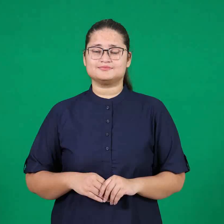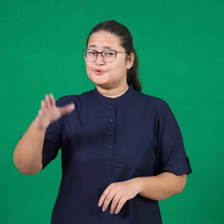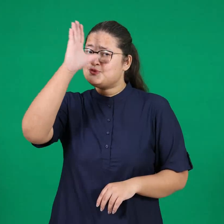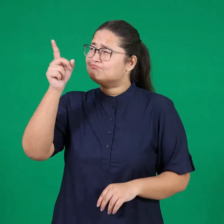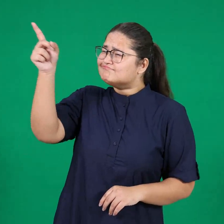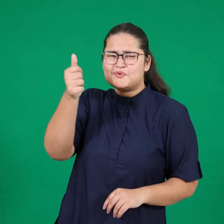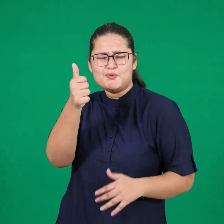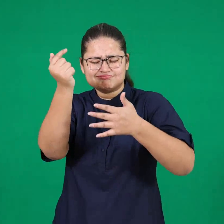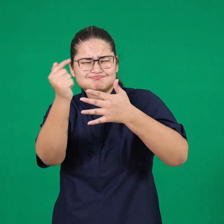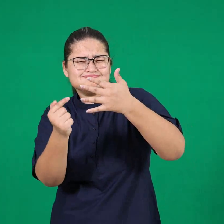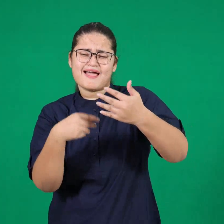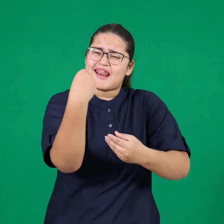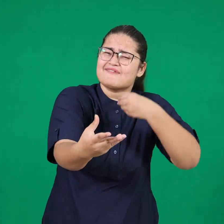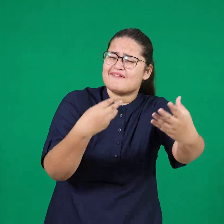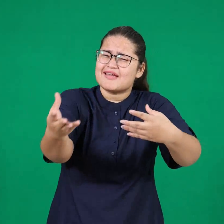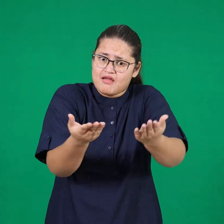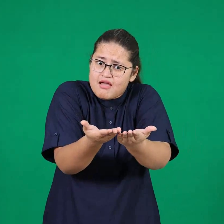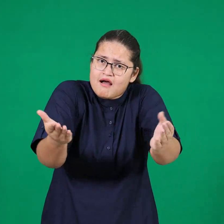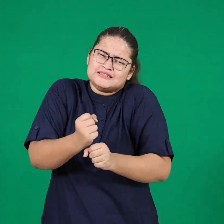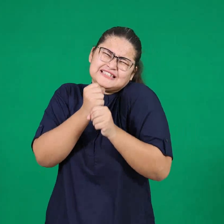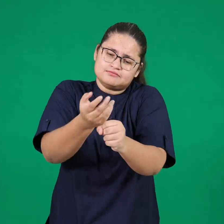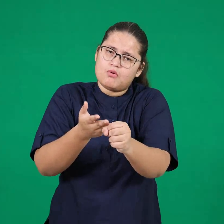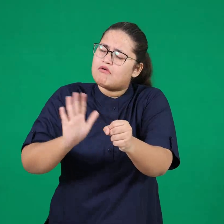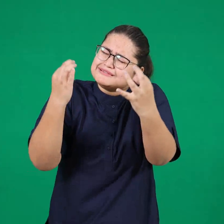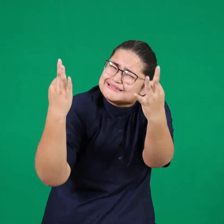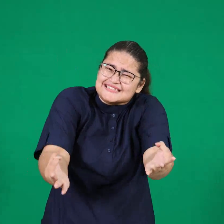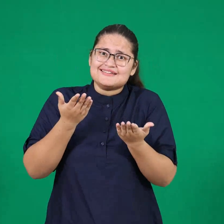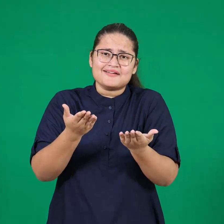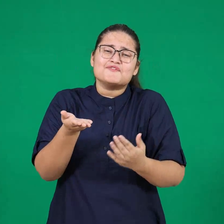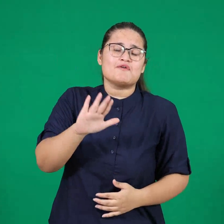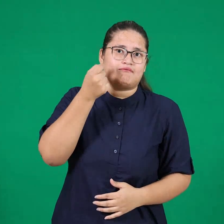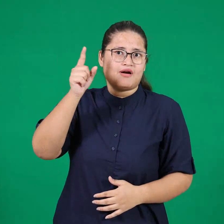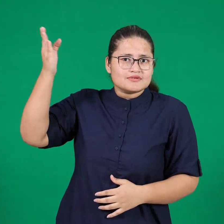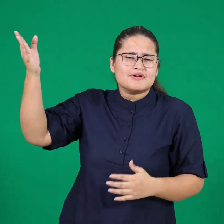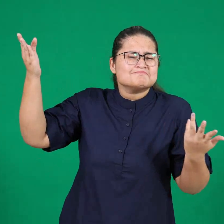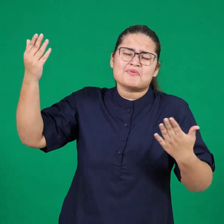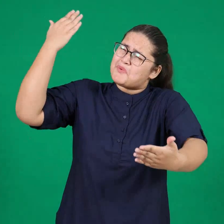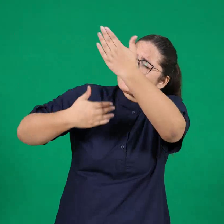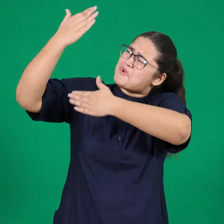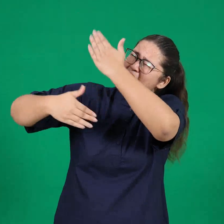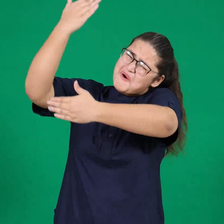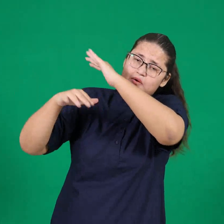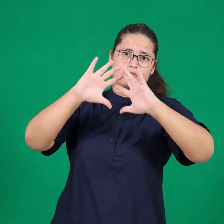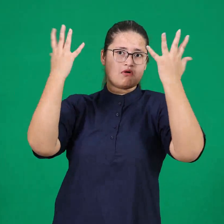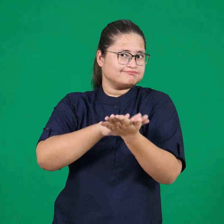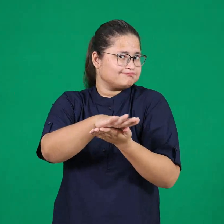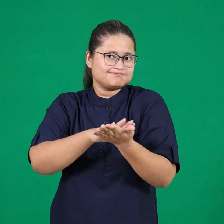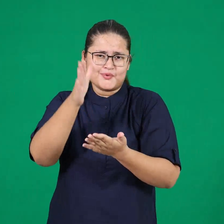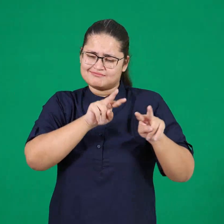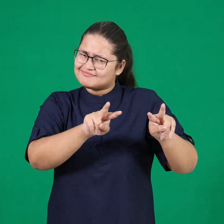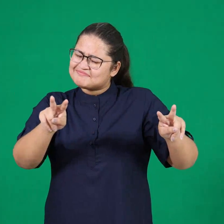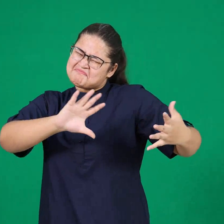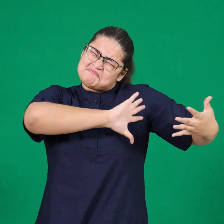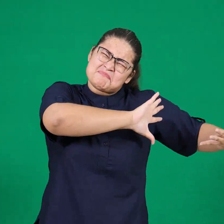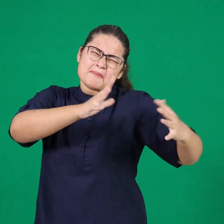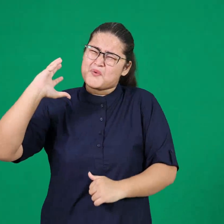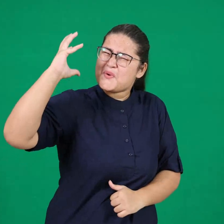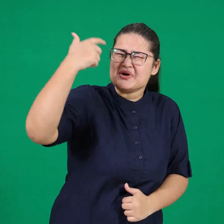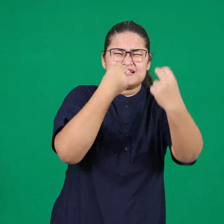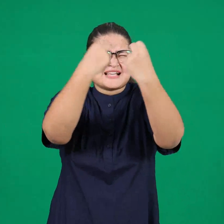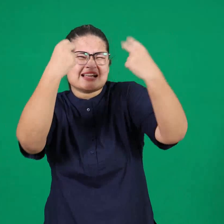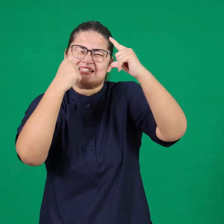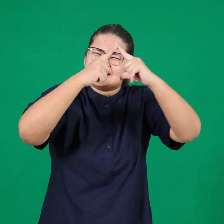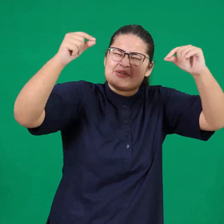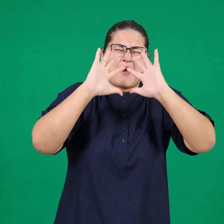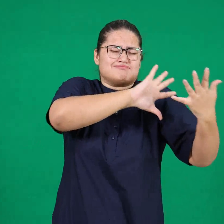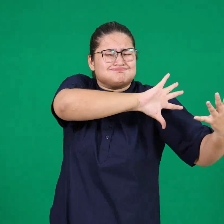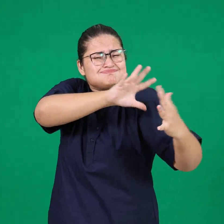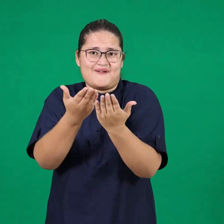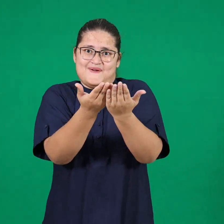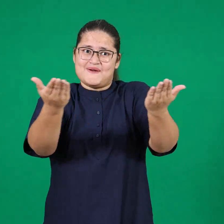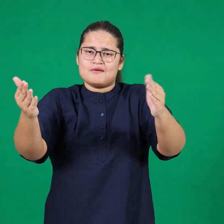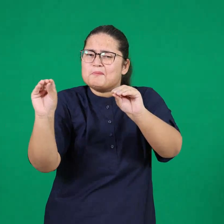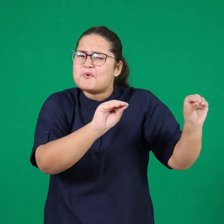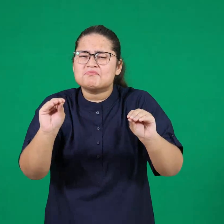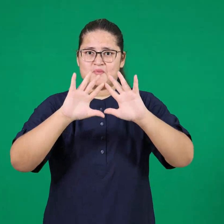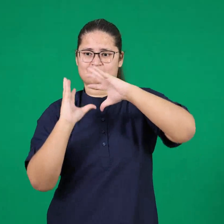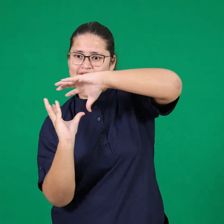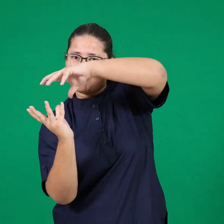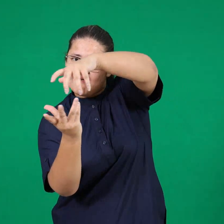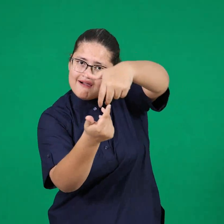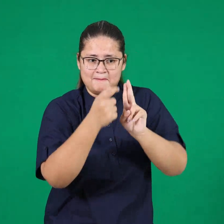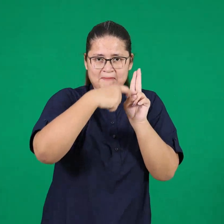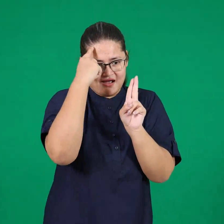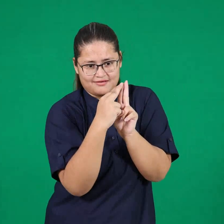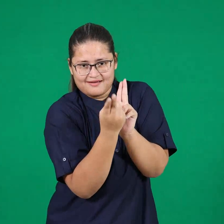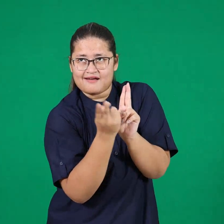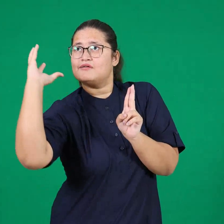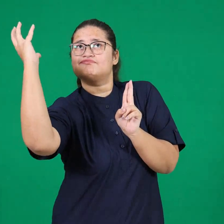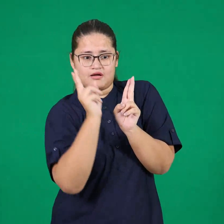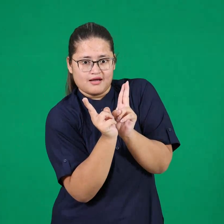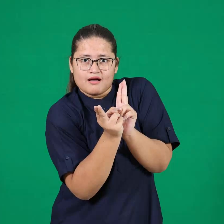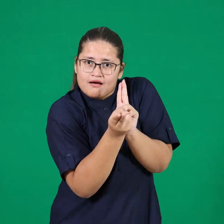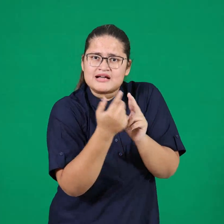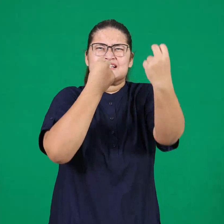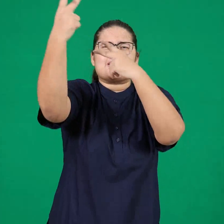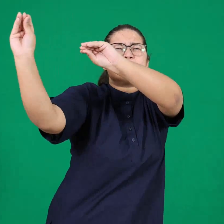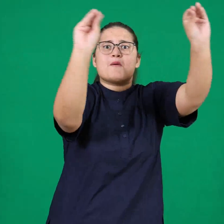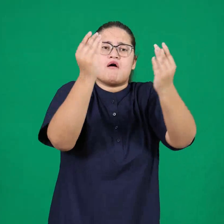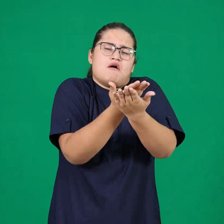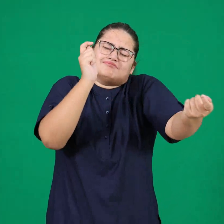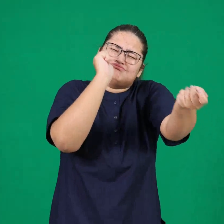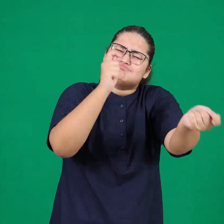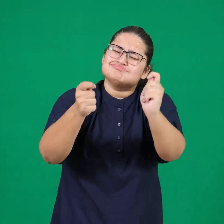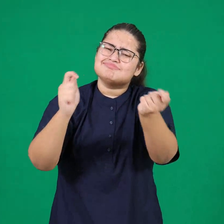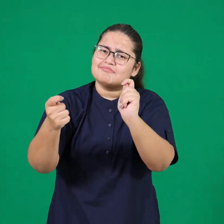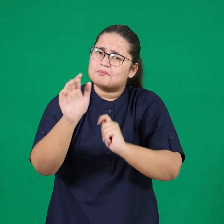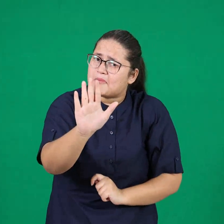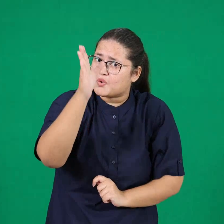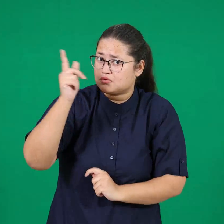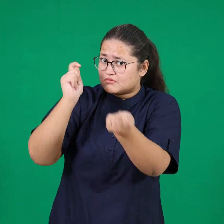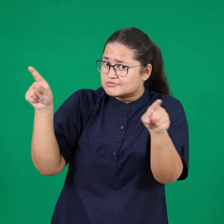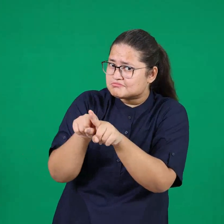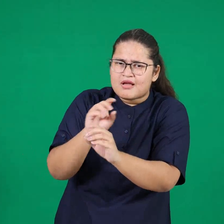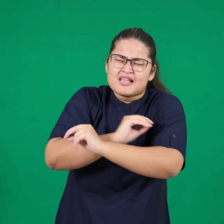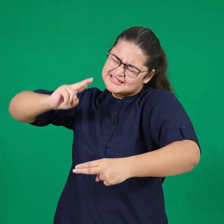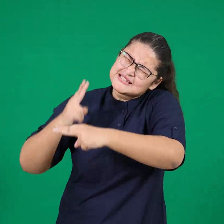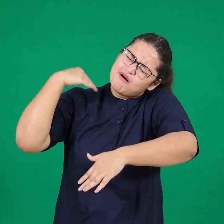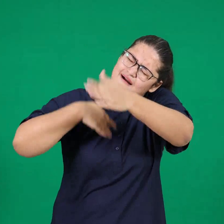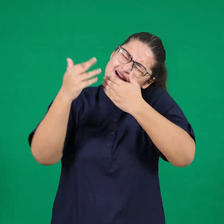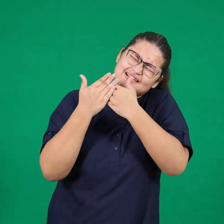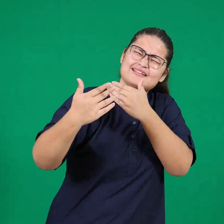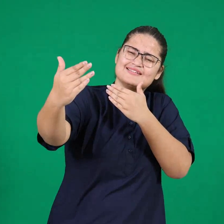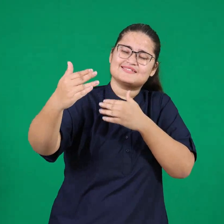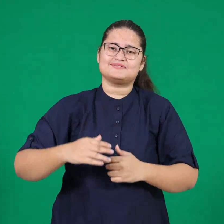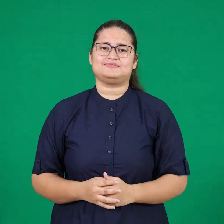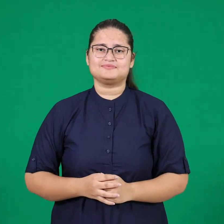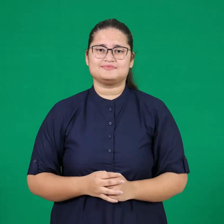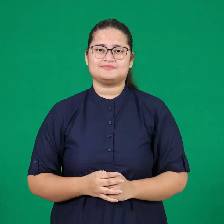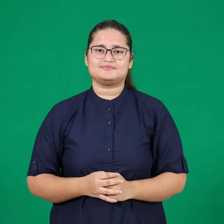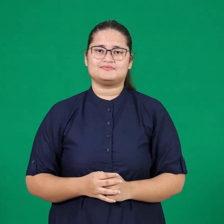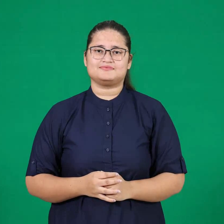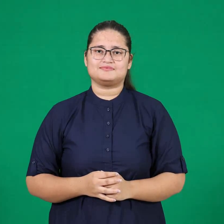Every good and perfect gift is from above, coming down from the Father of the heavenly lights, with whom there is no change or shifting shadow.